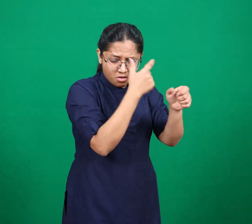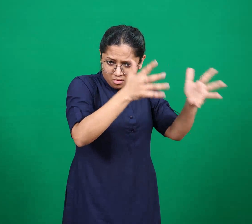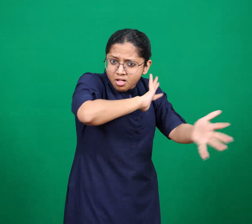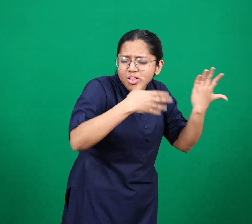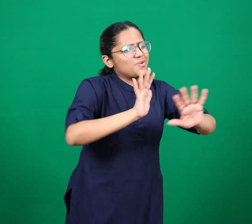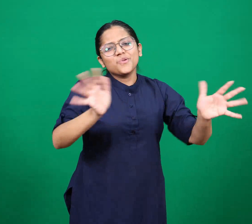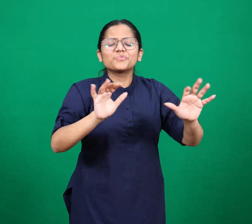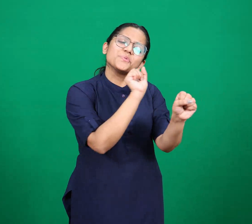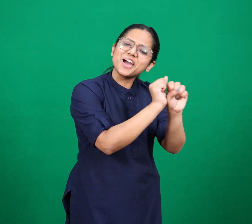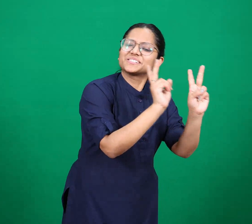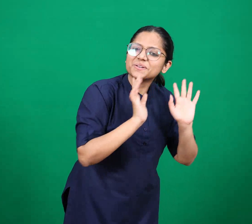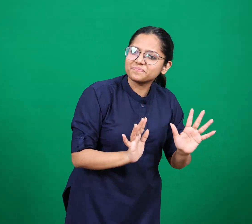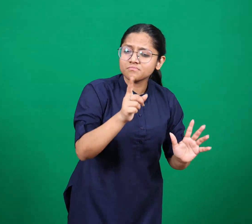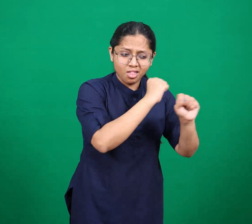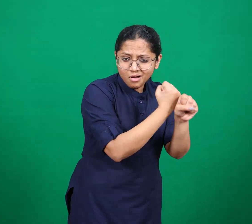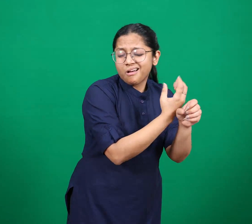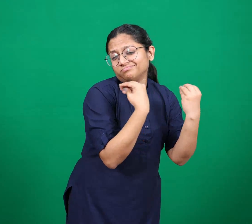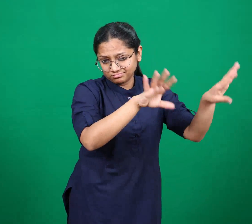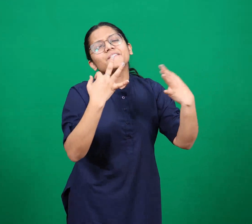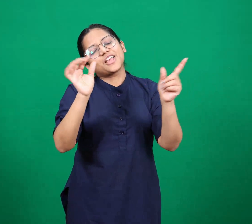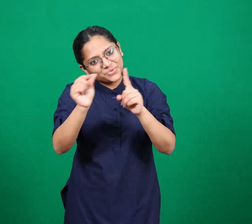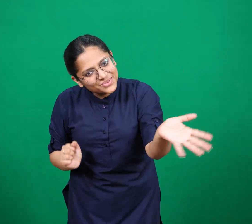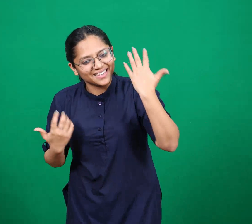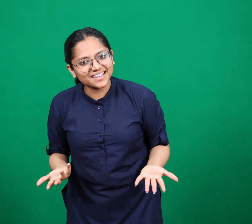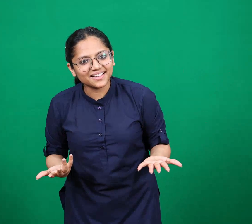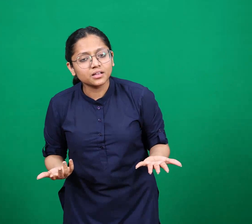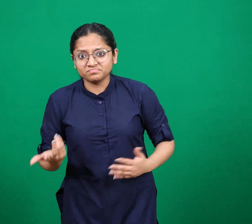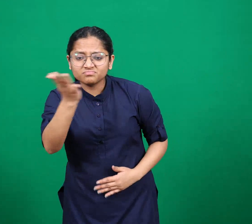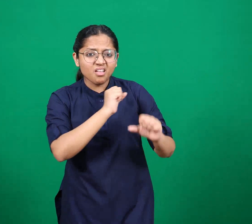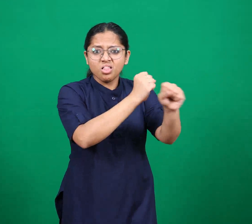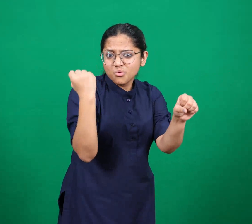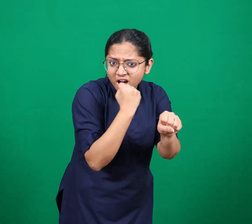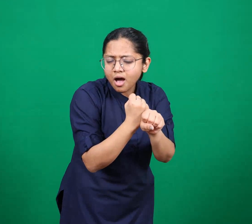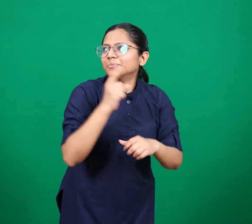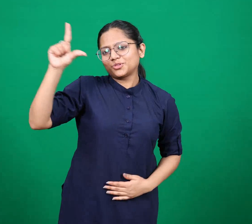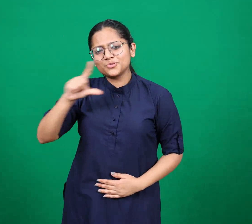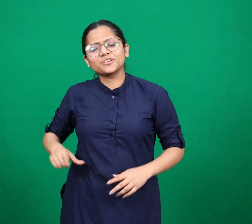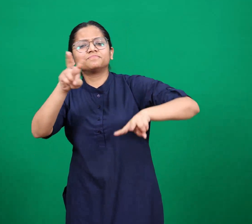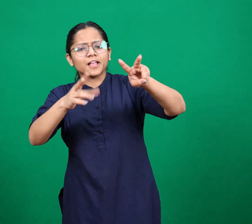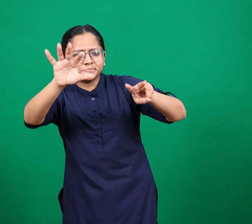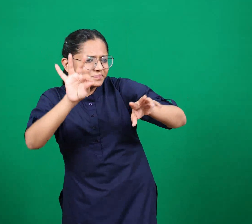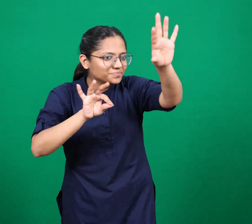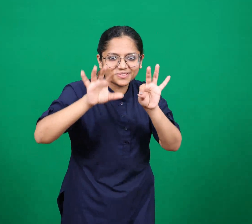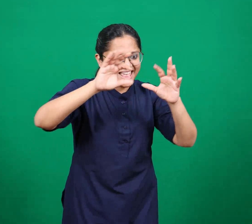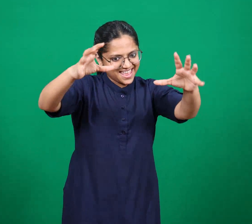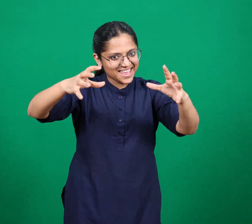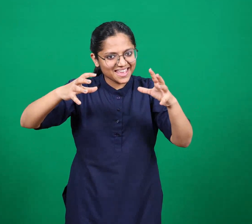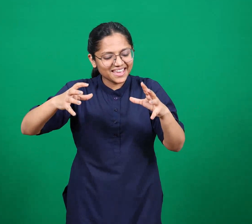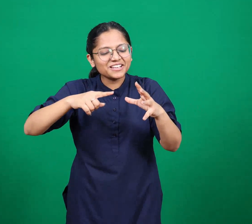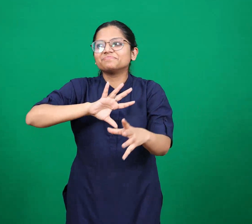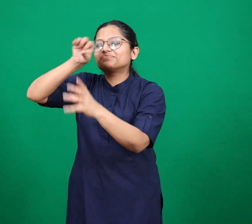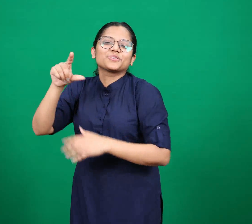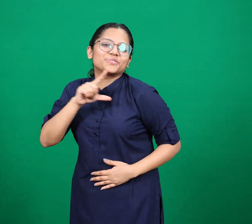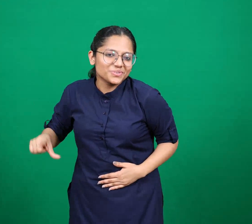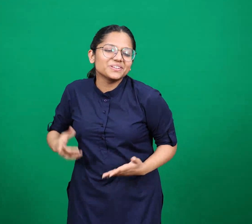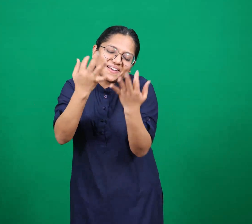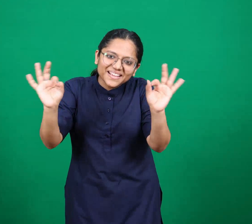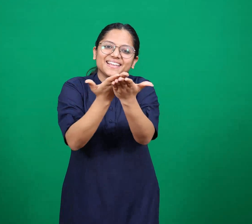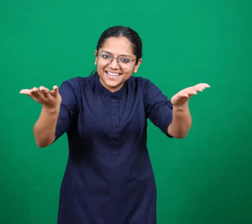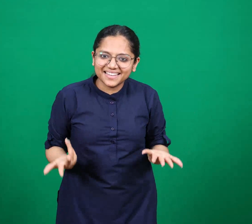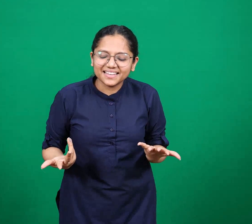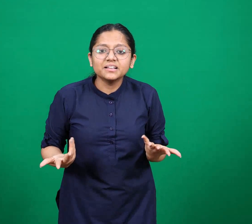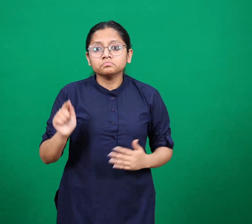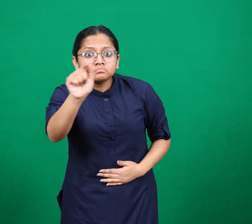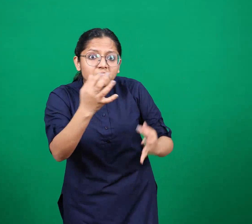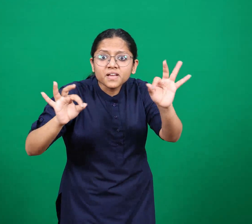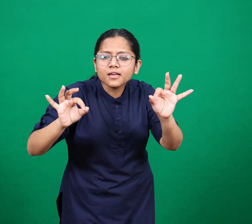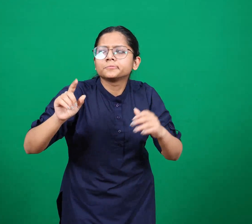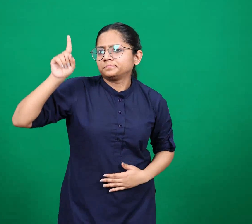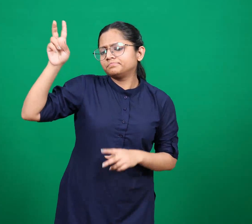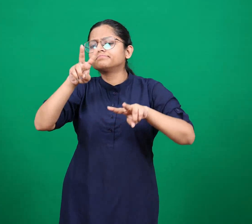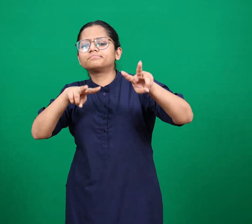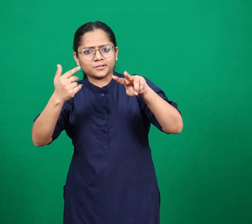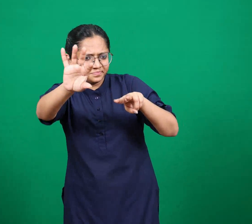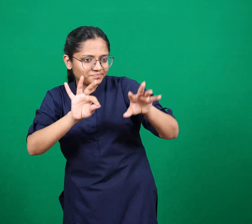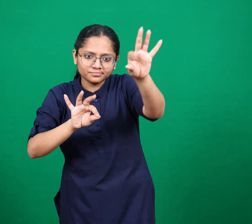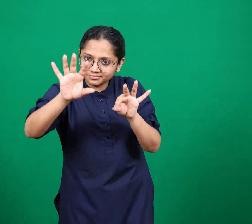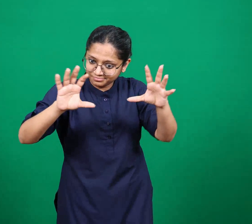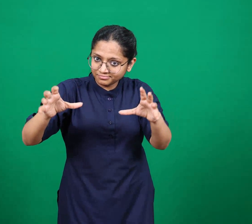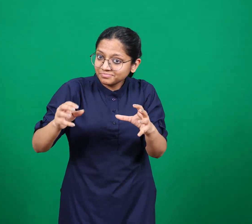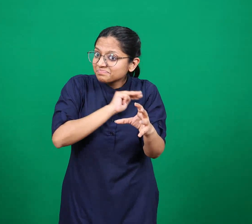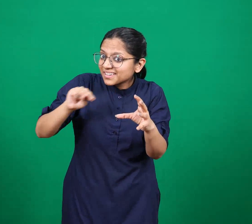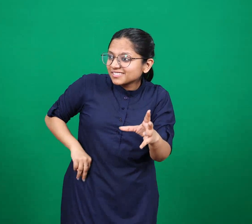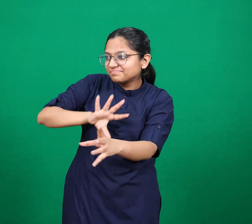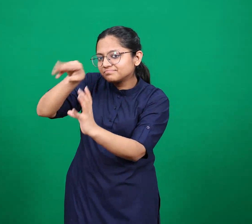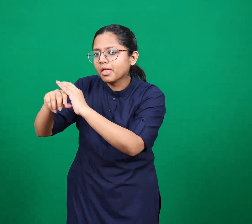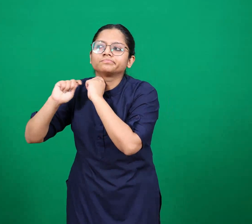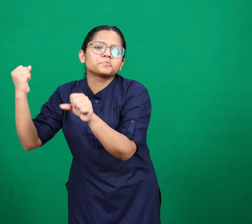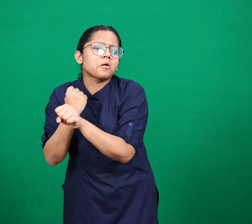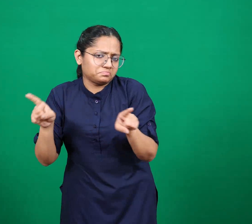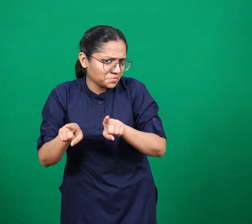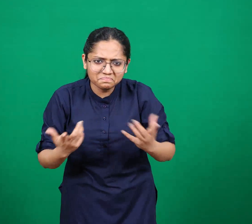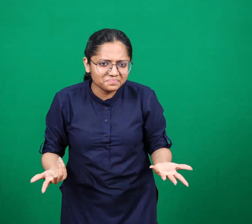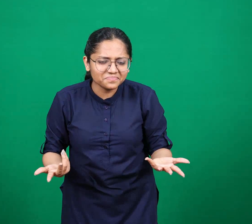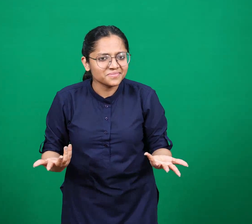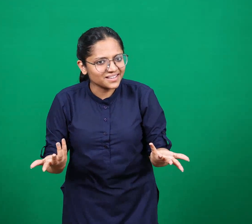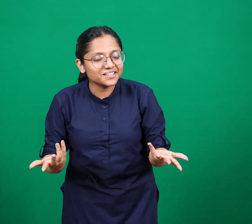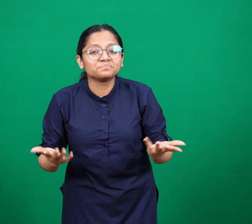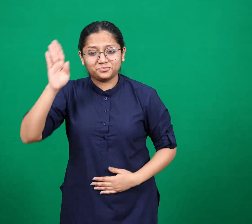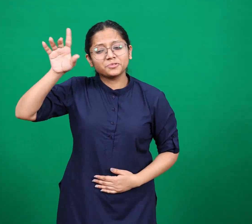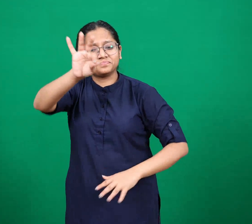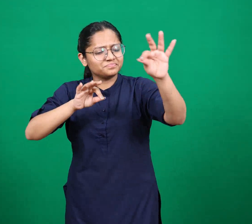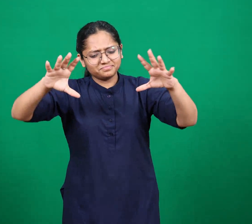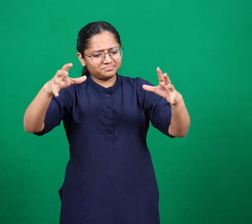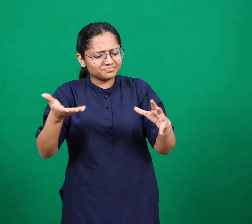Do not let it concern you- but if you can gain your freedom, take the opportunity. For he who was a slave when he was called by the Lord is the Lord ' s freedman.